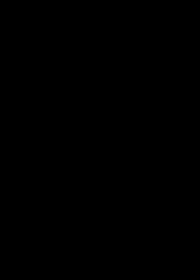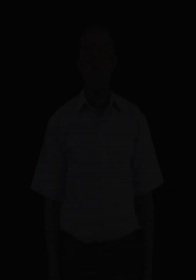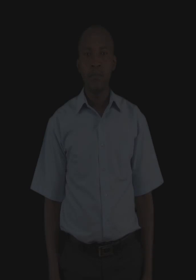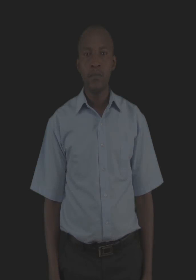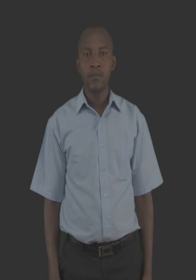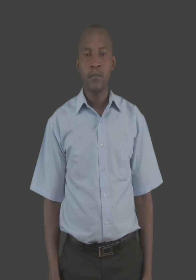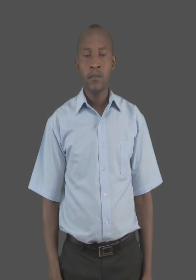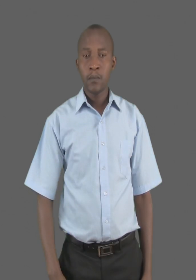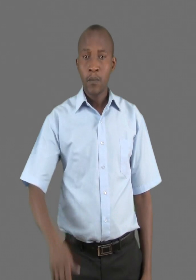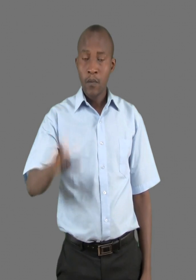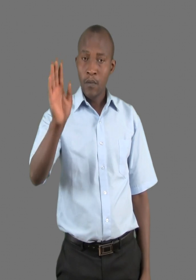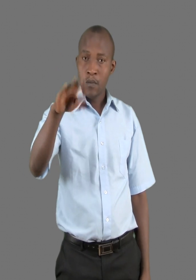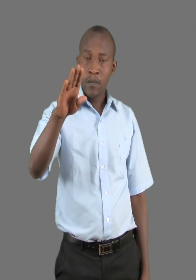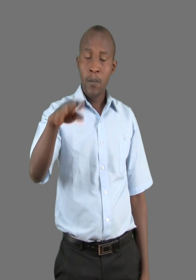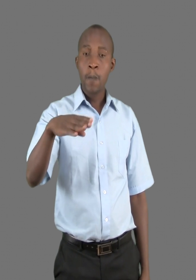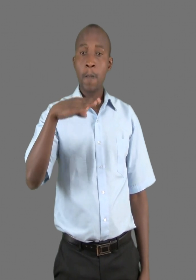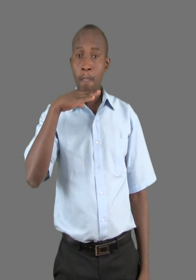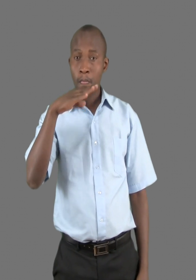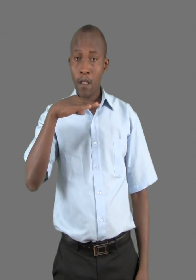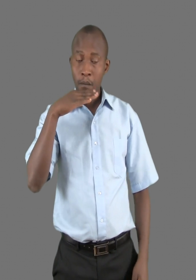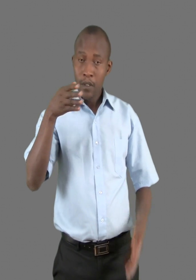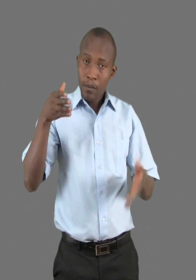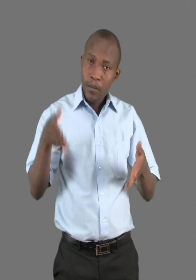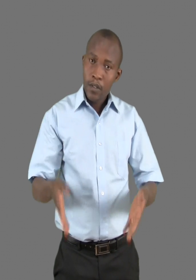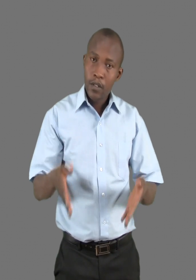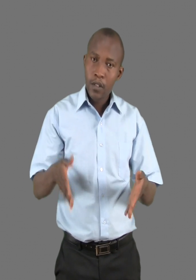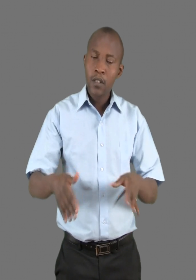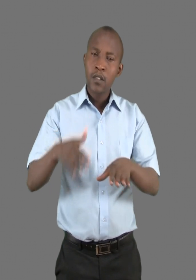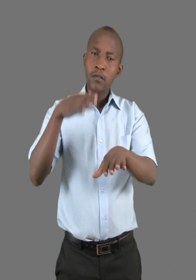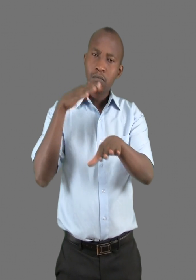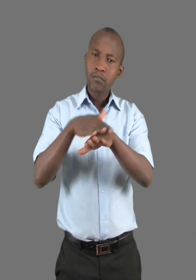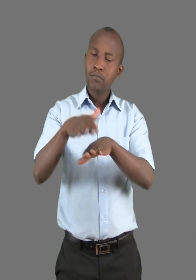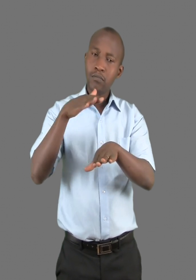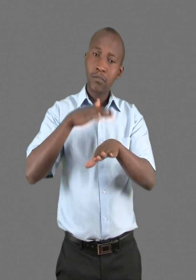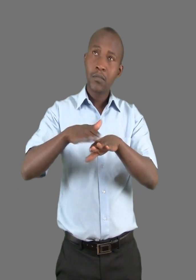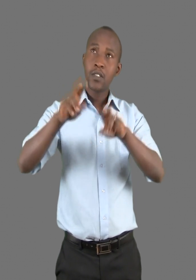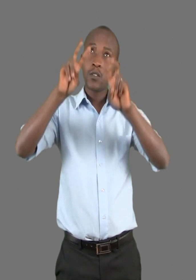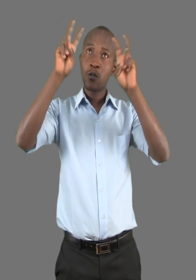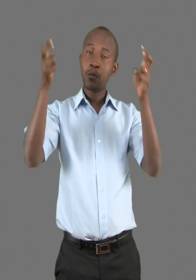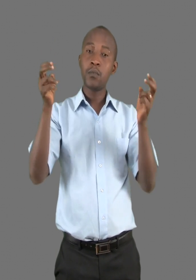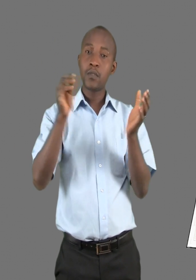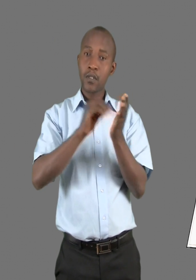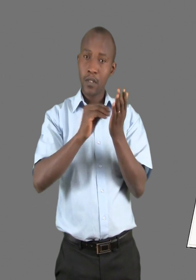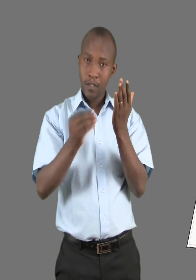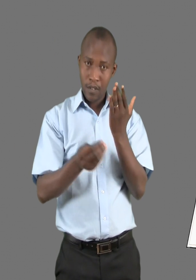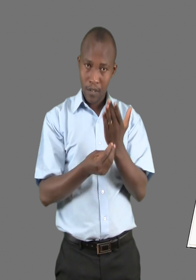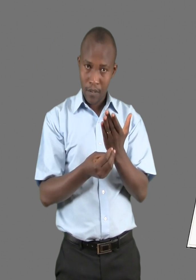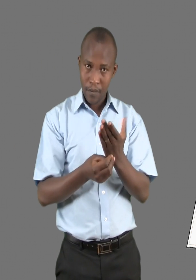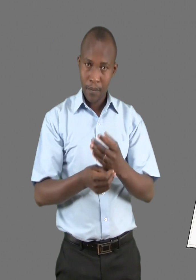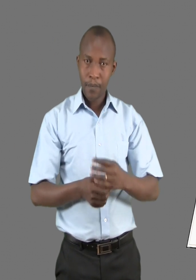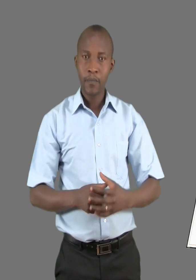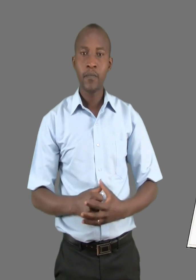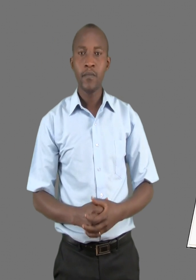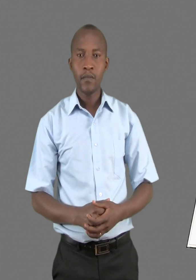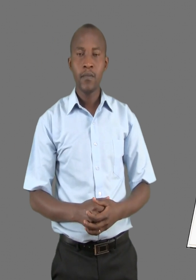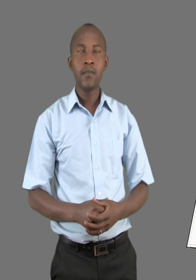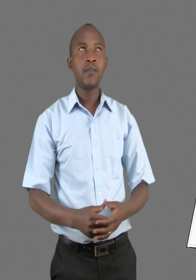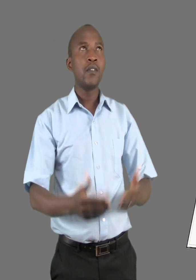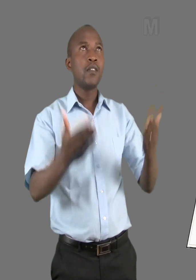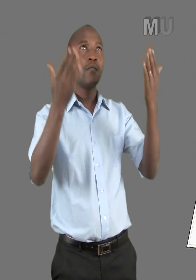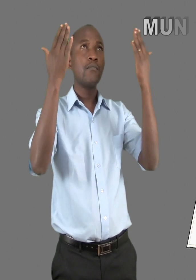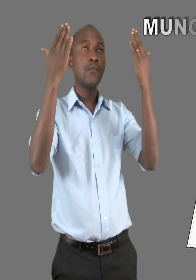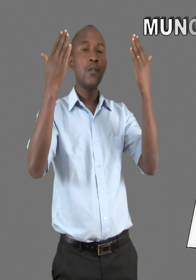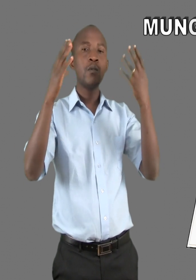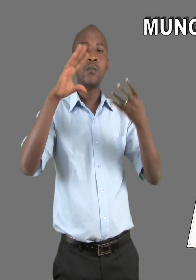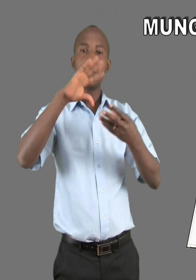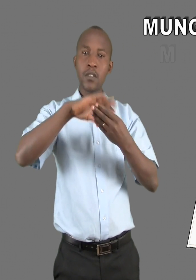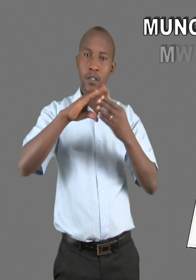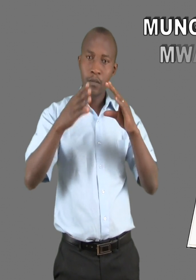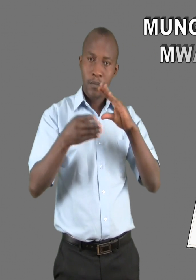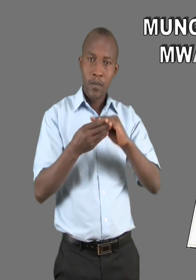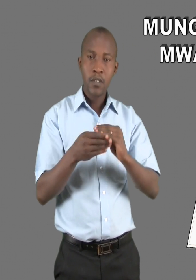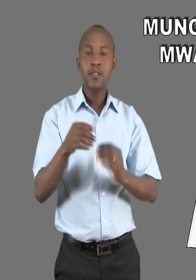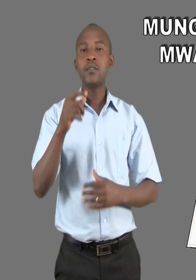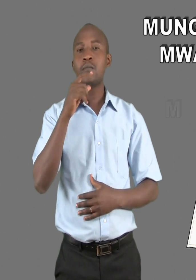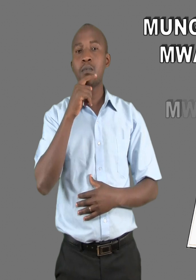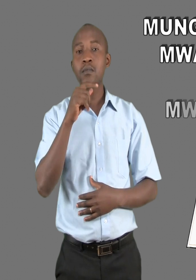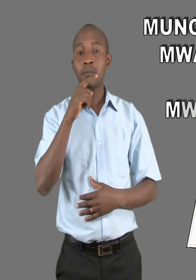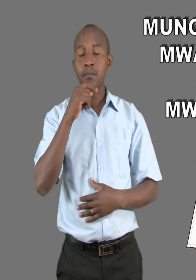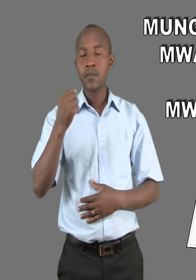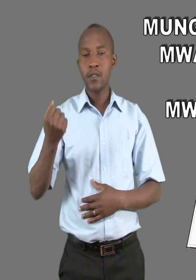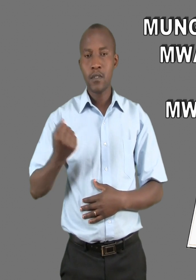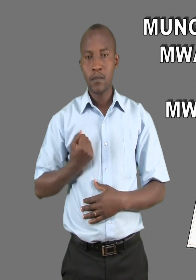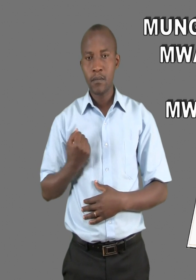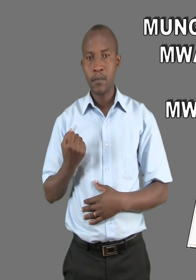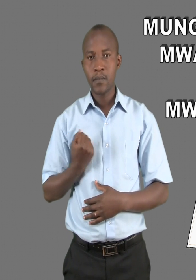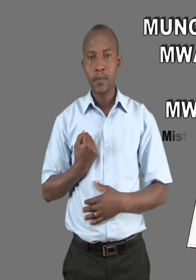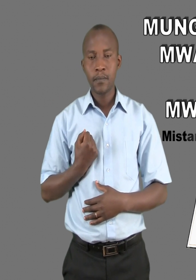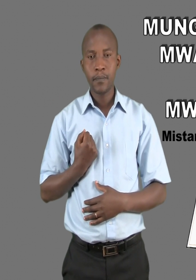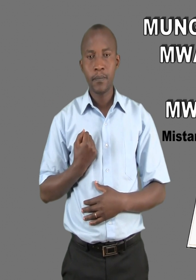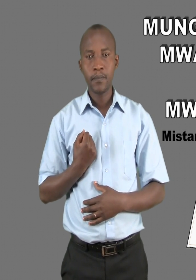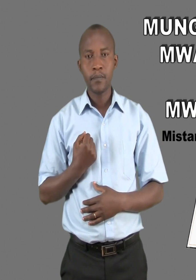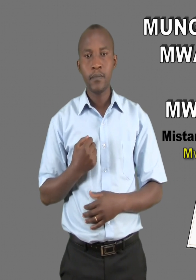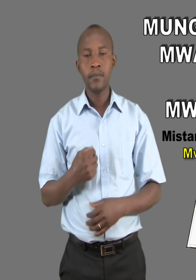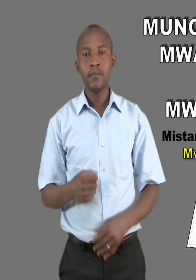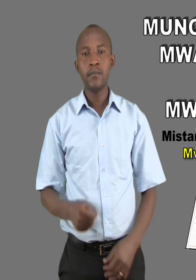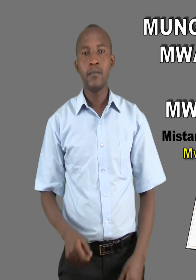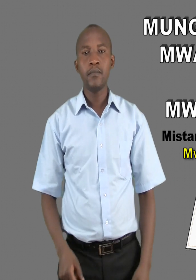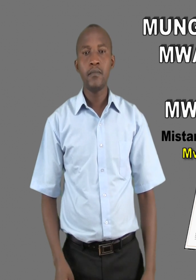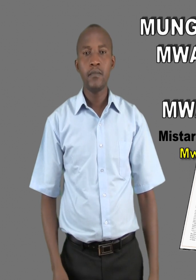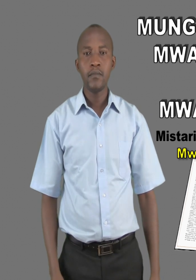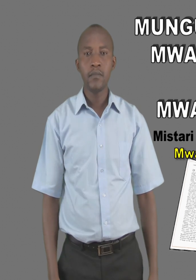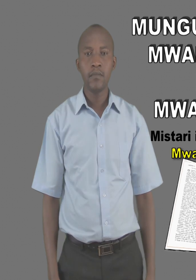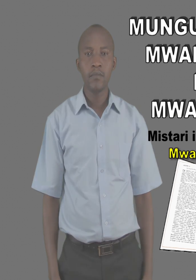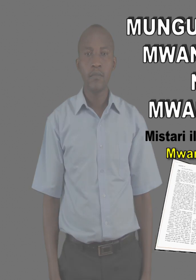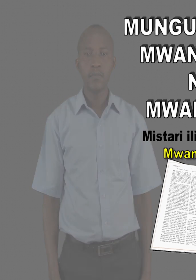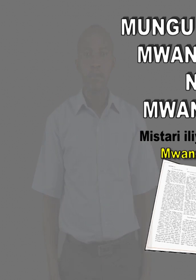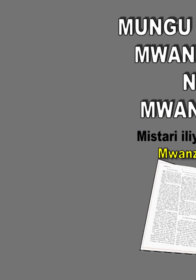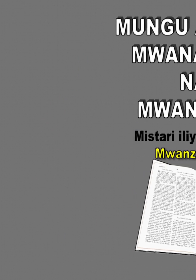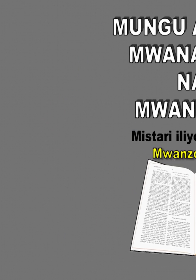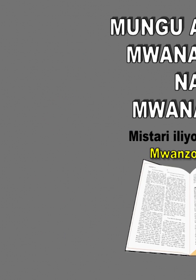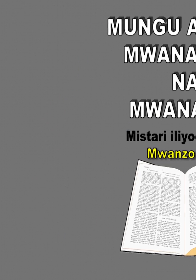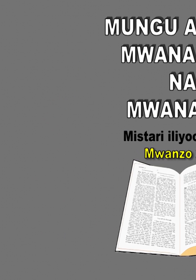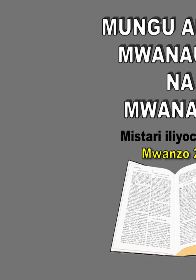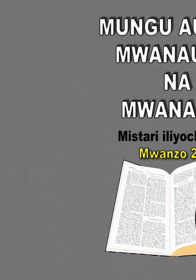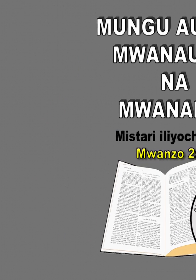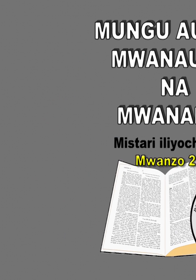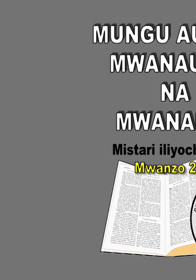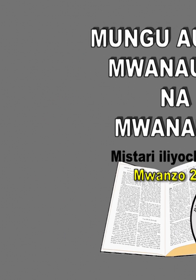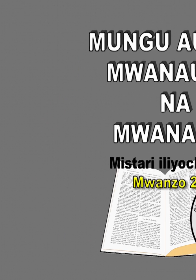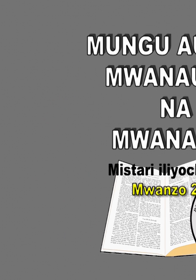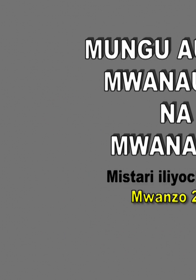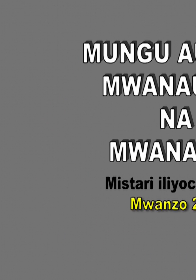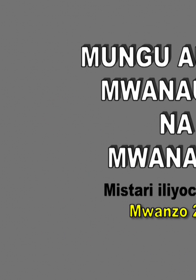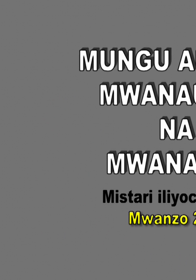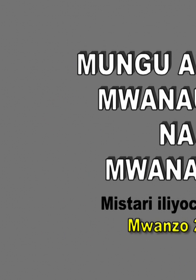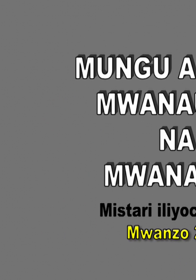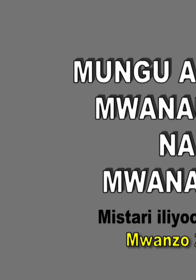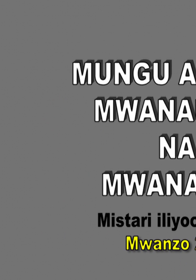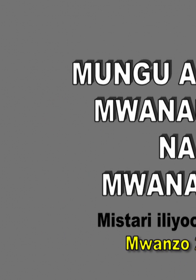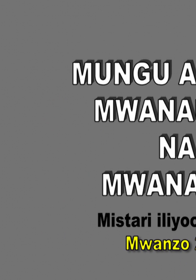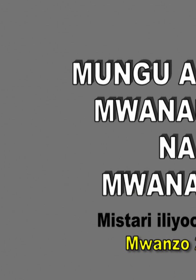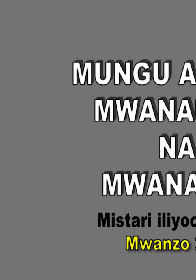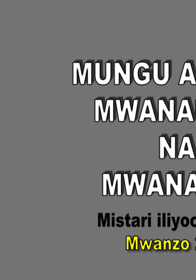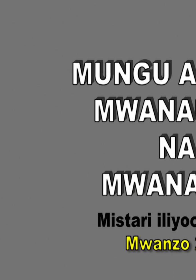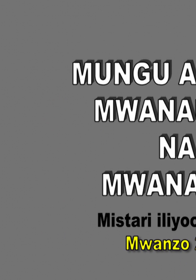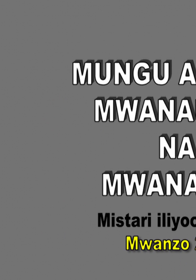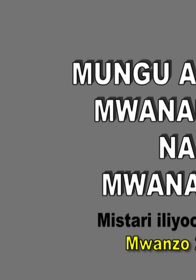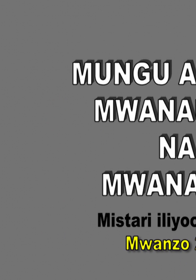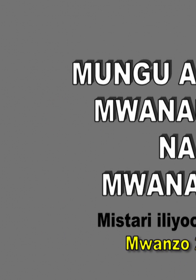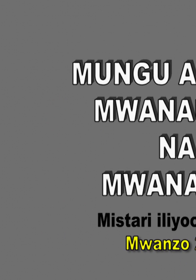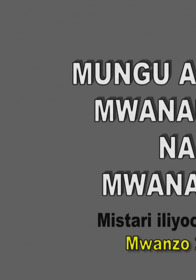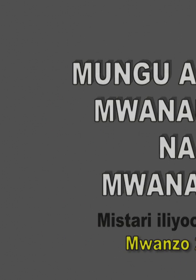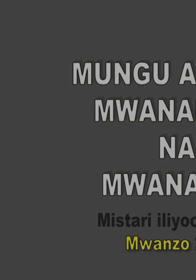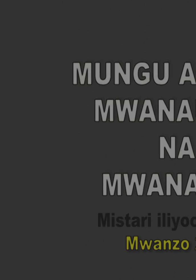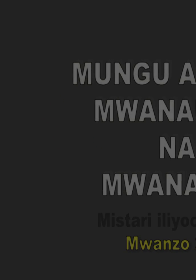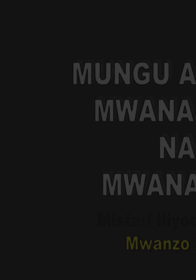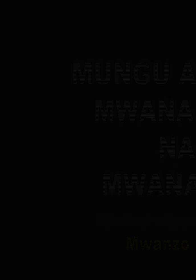God made man and woman